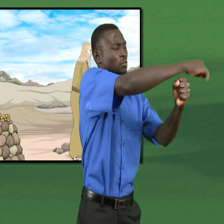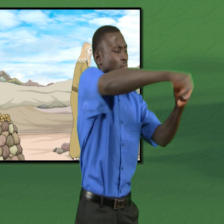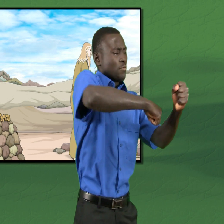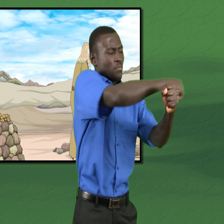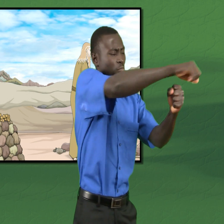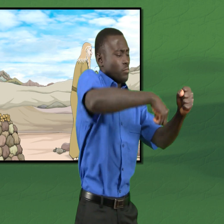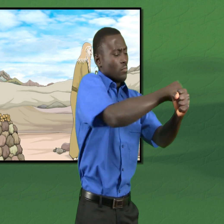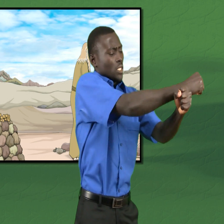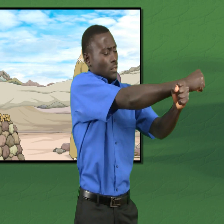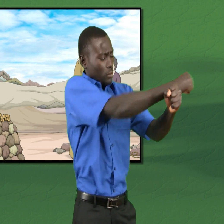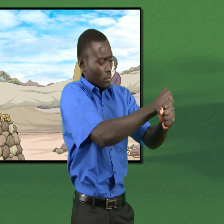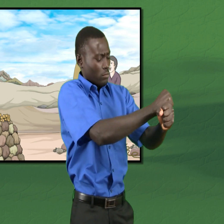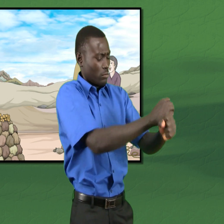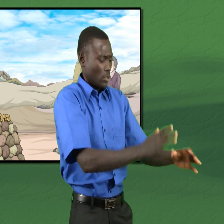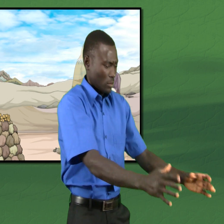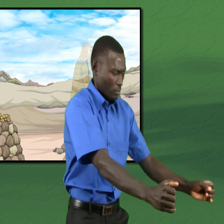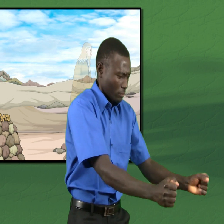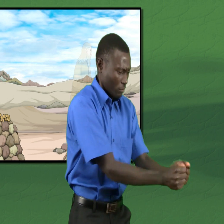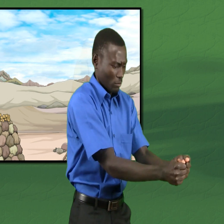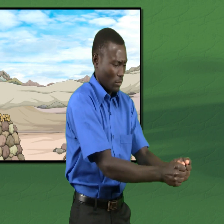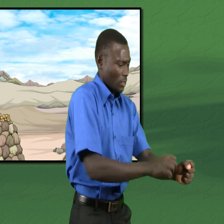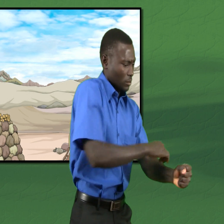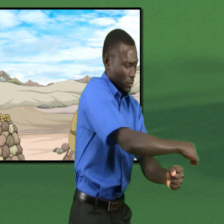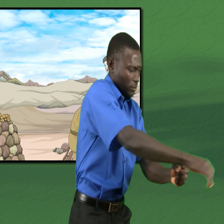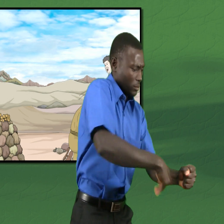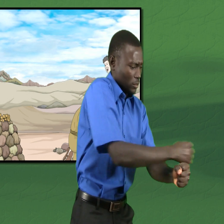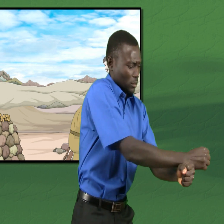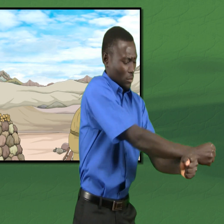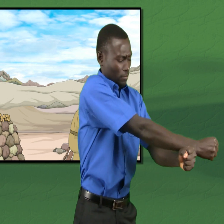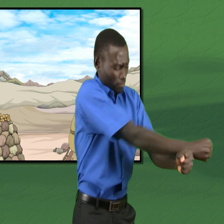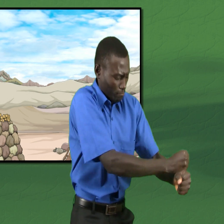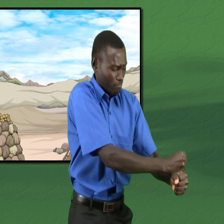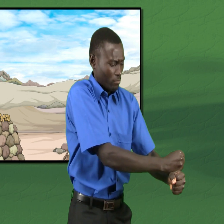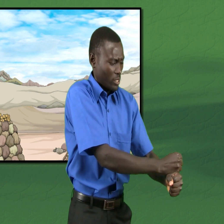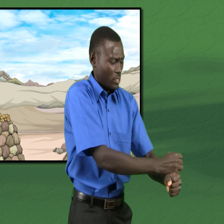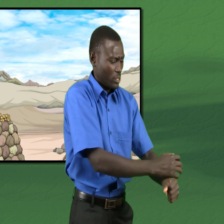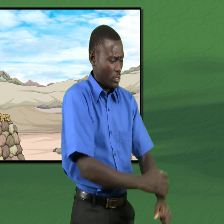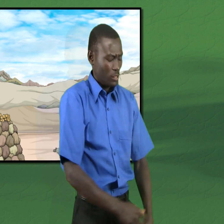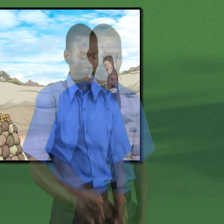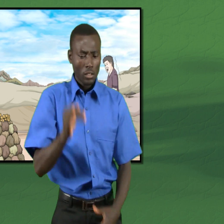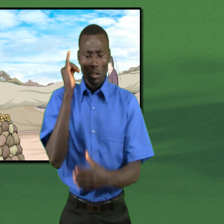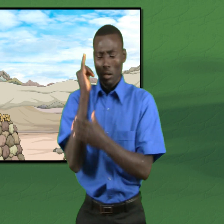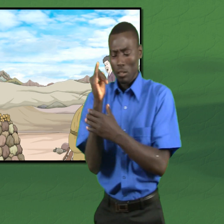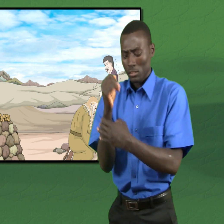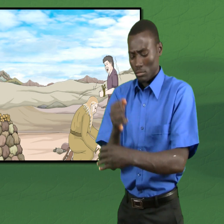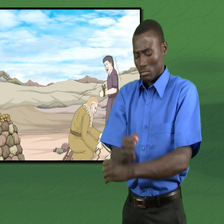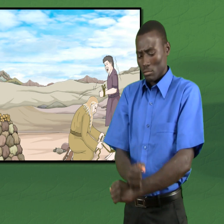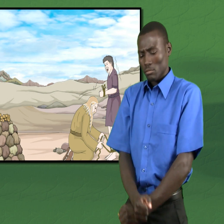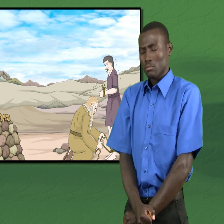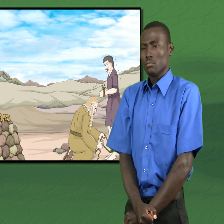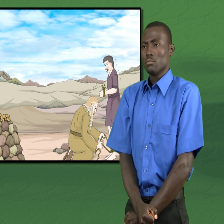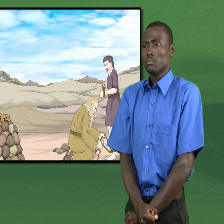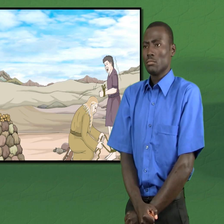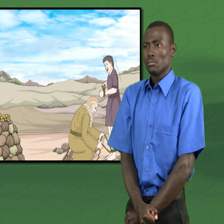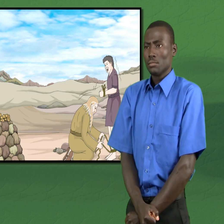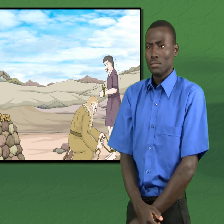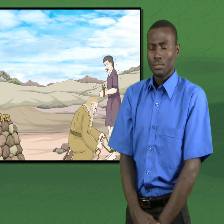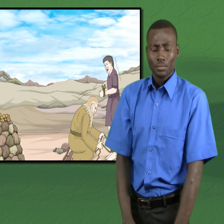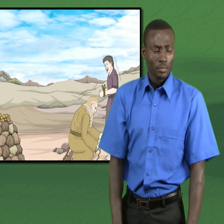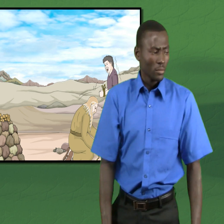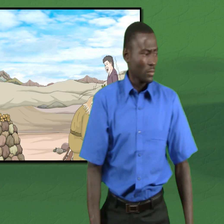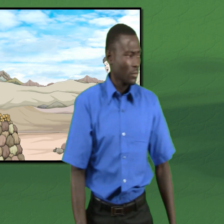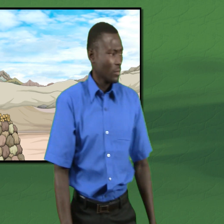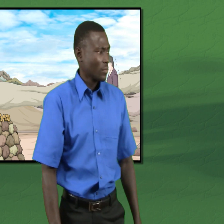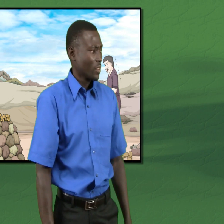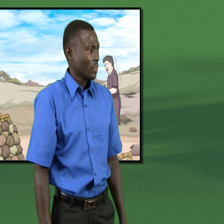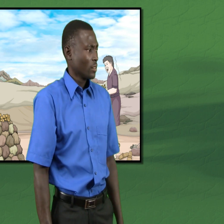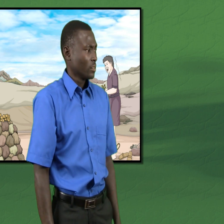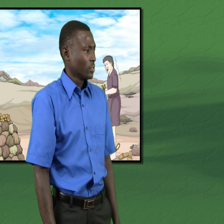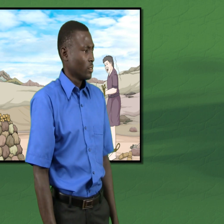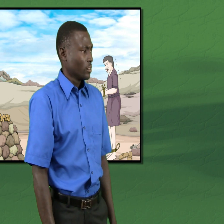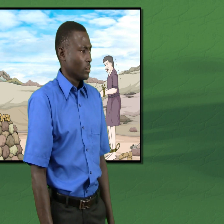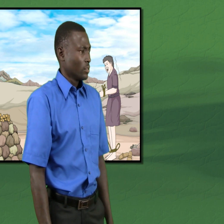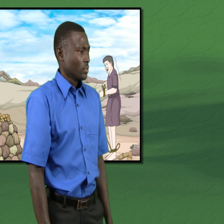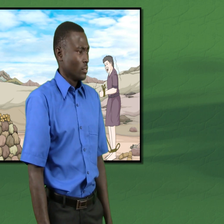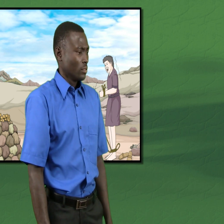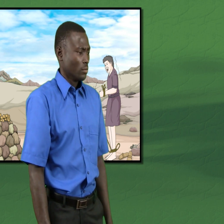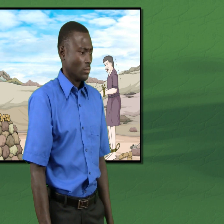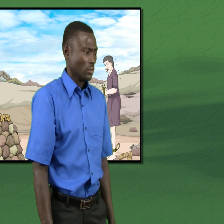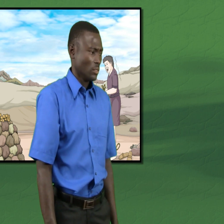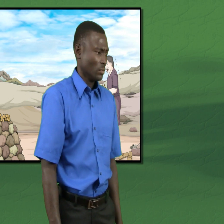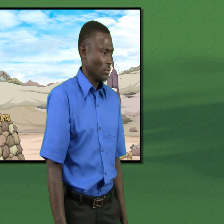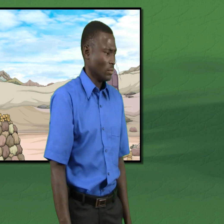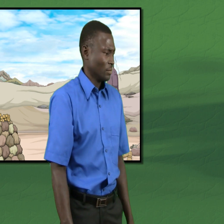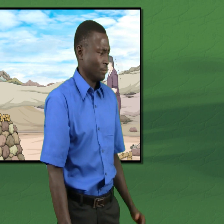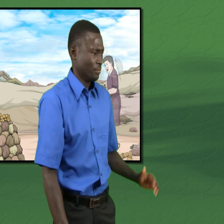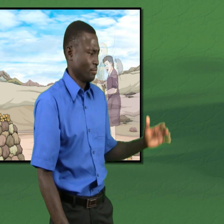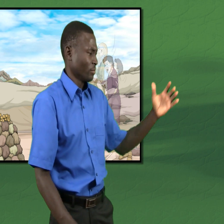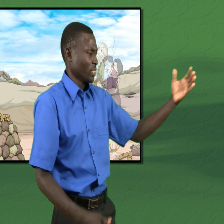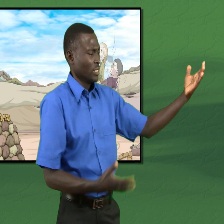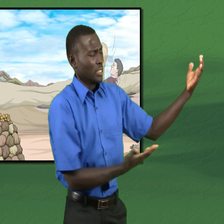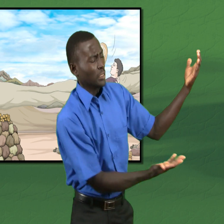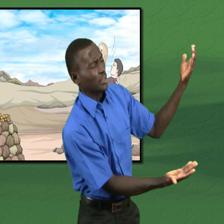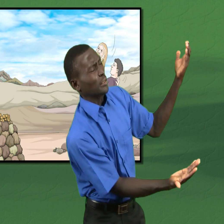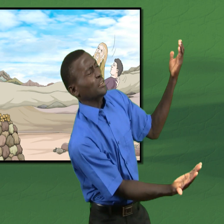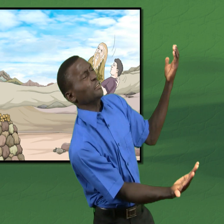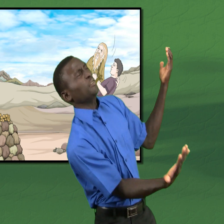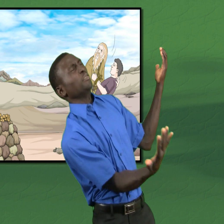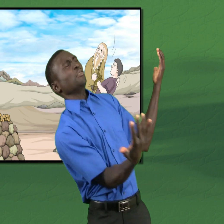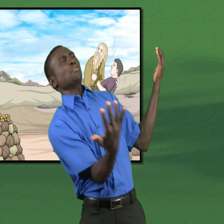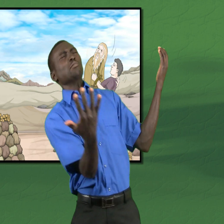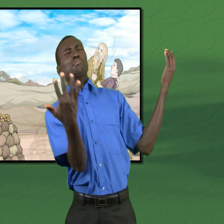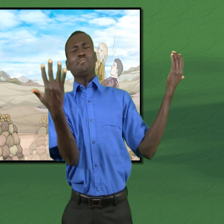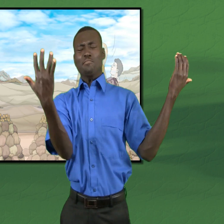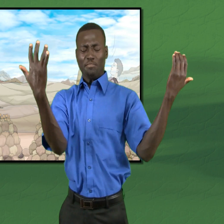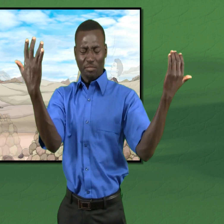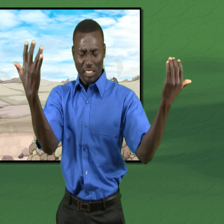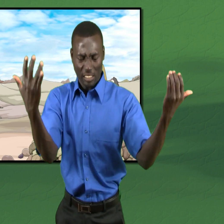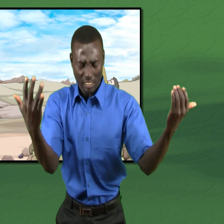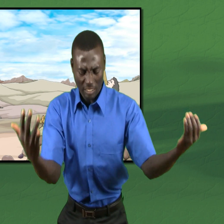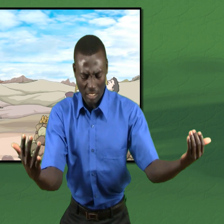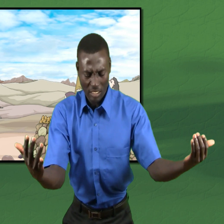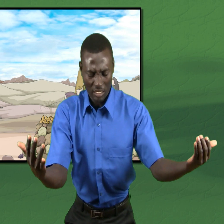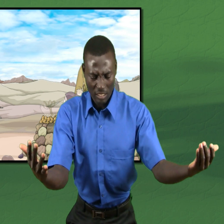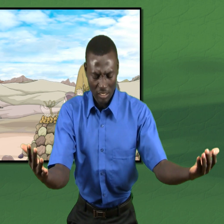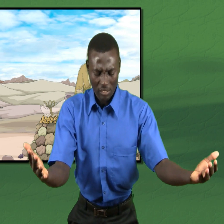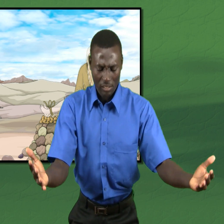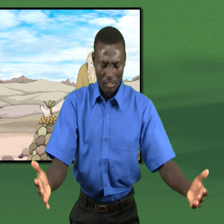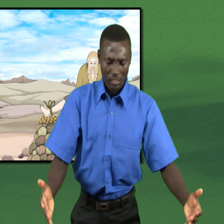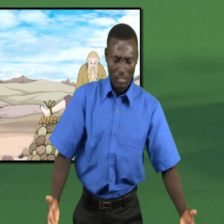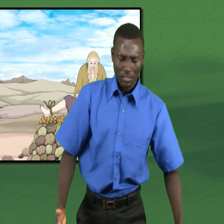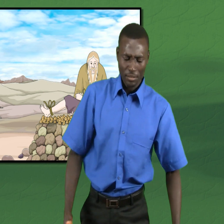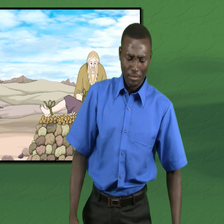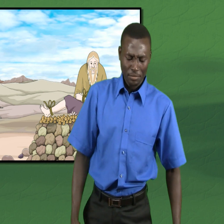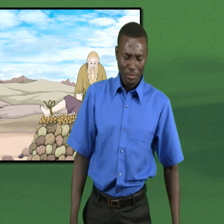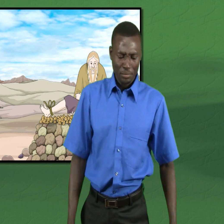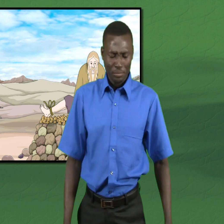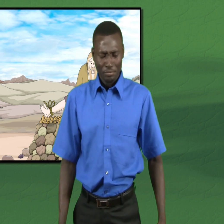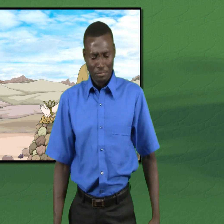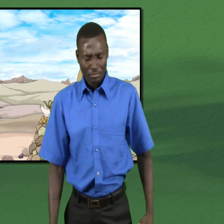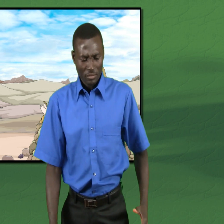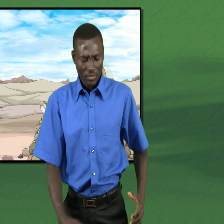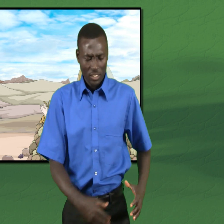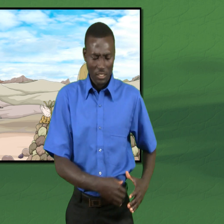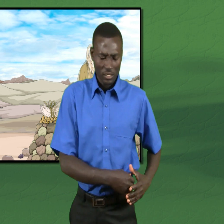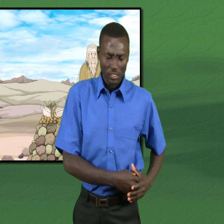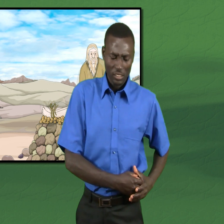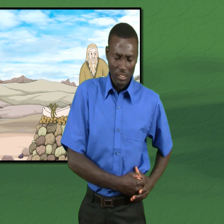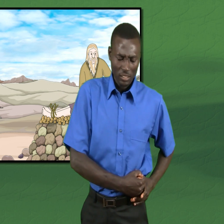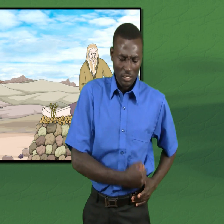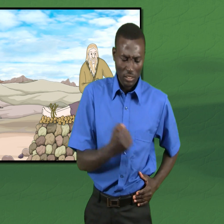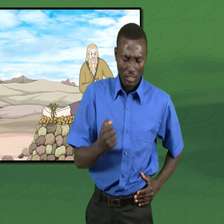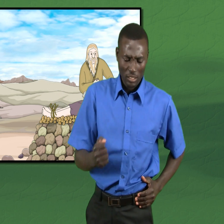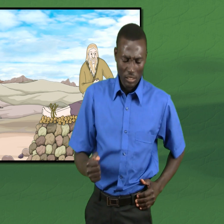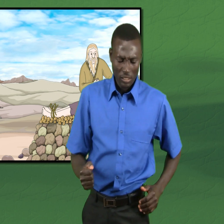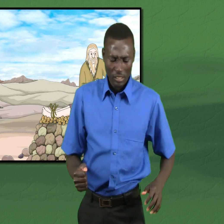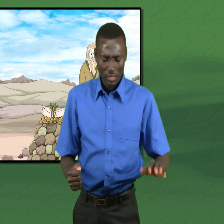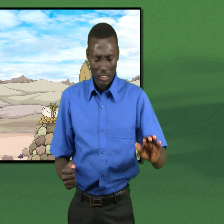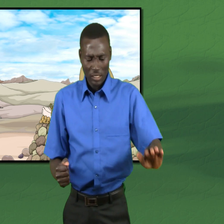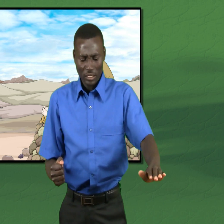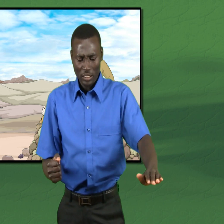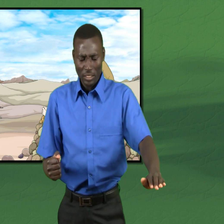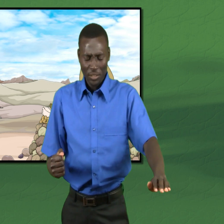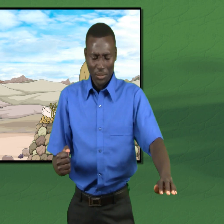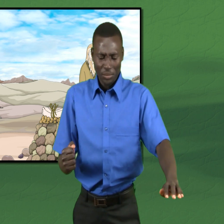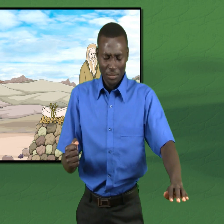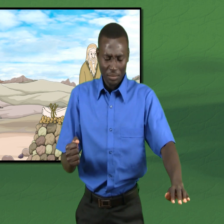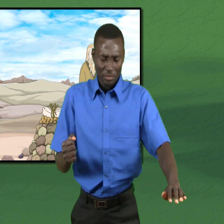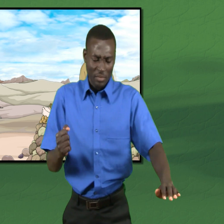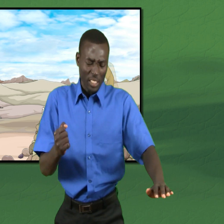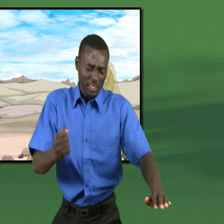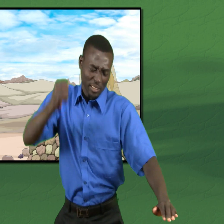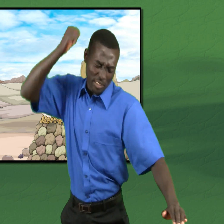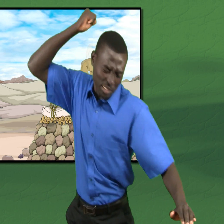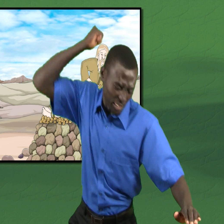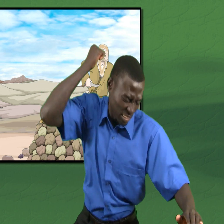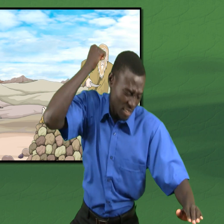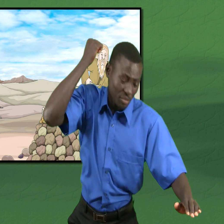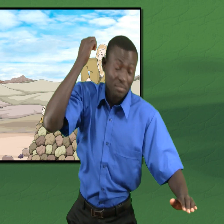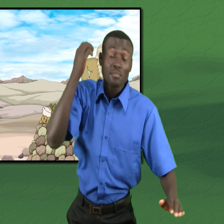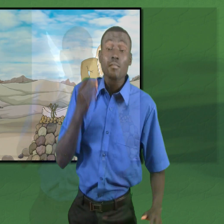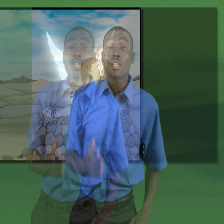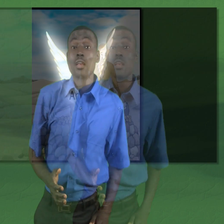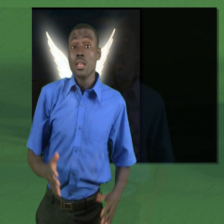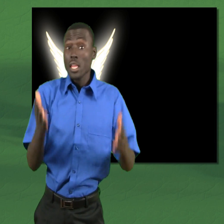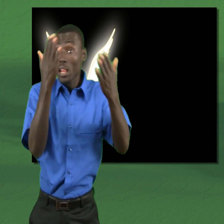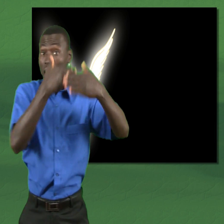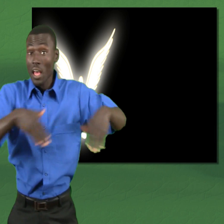Then Abraham reached out his hand and took the knife to slaughter his son.